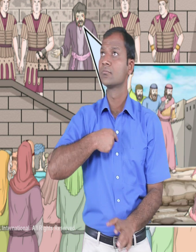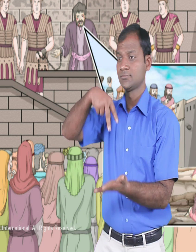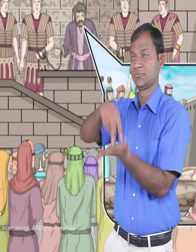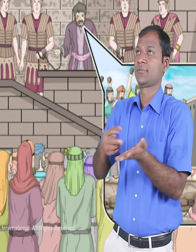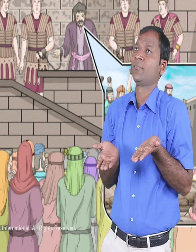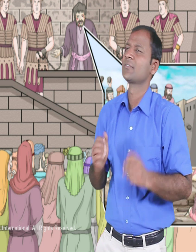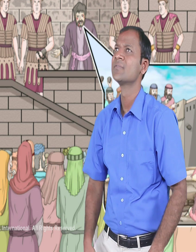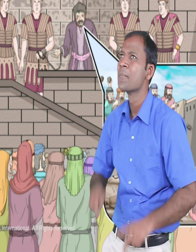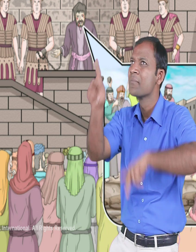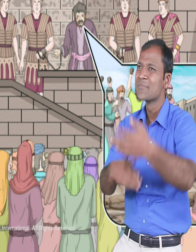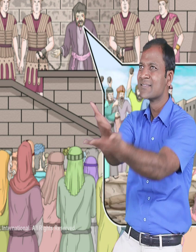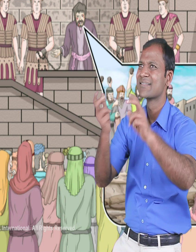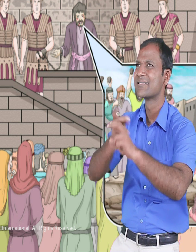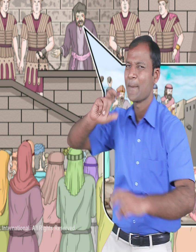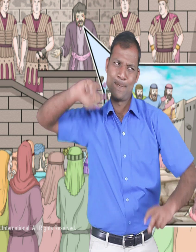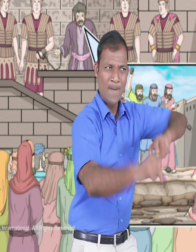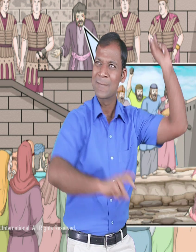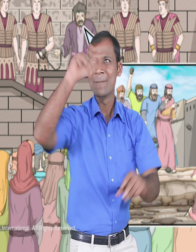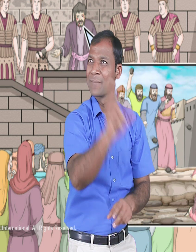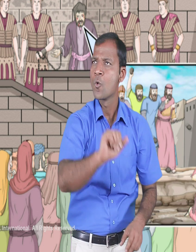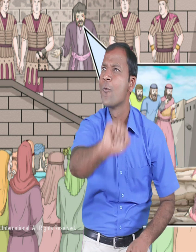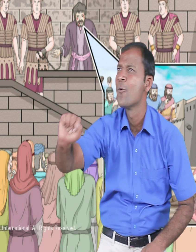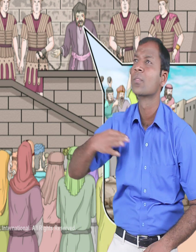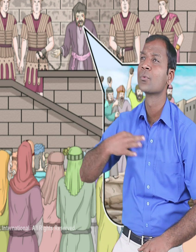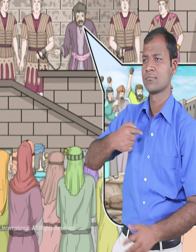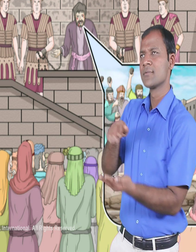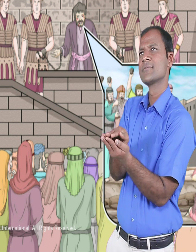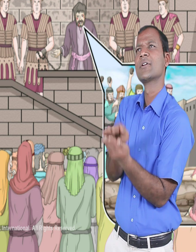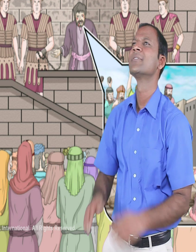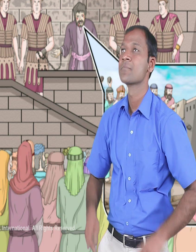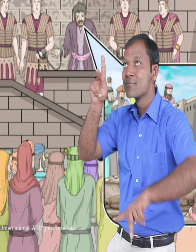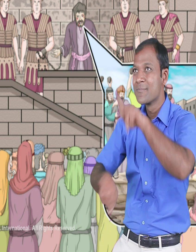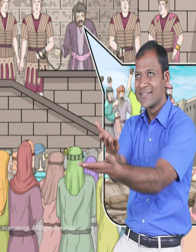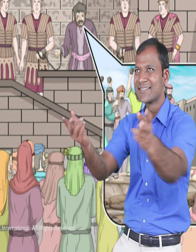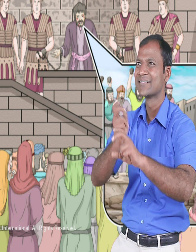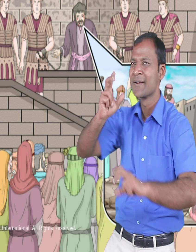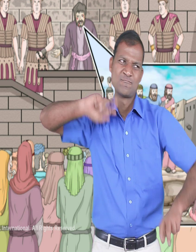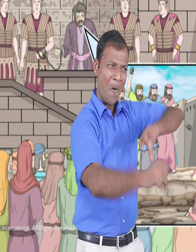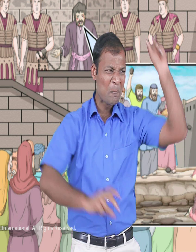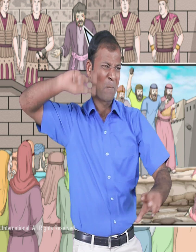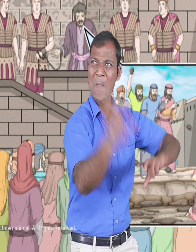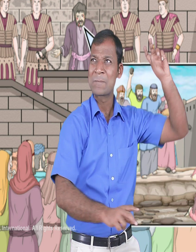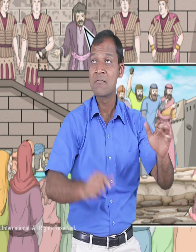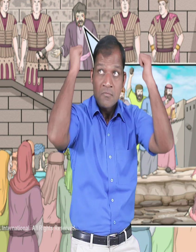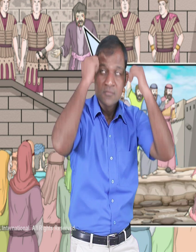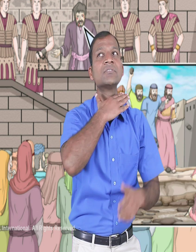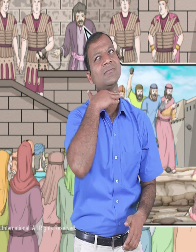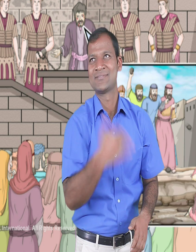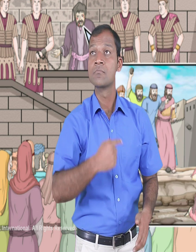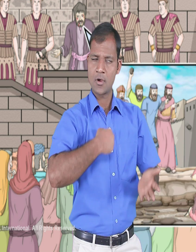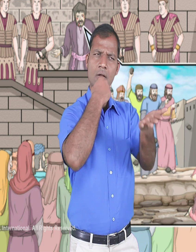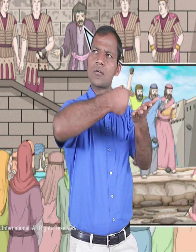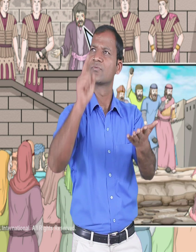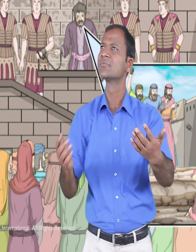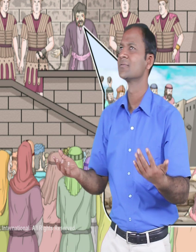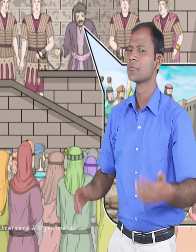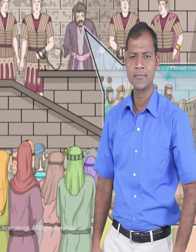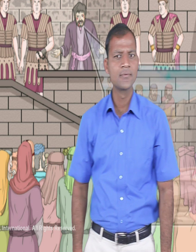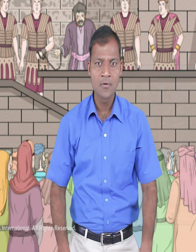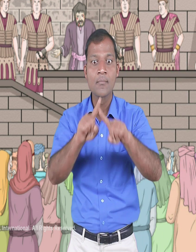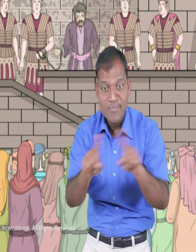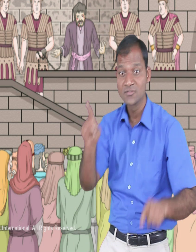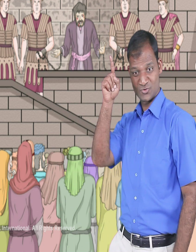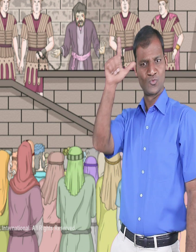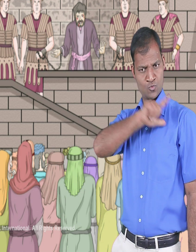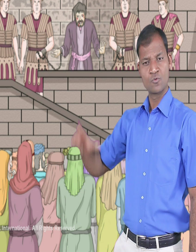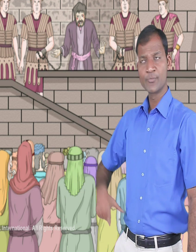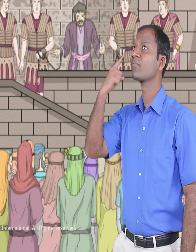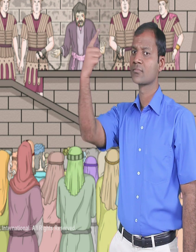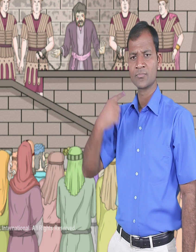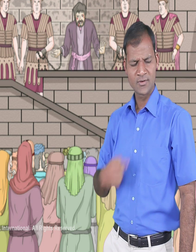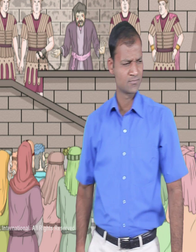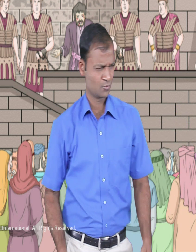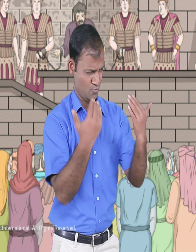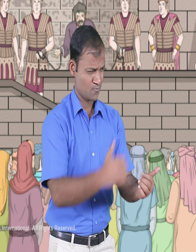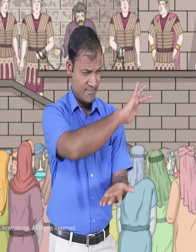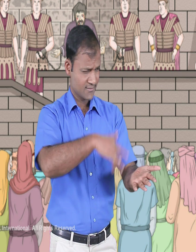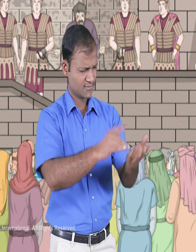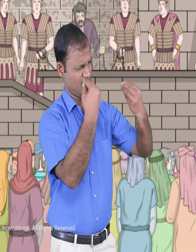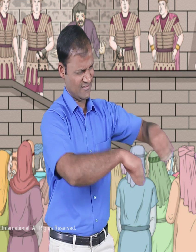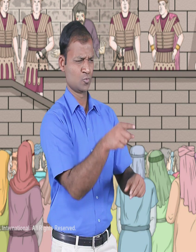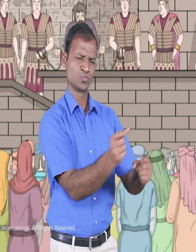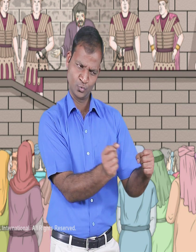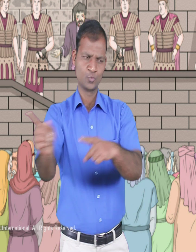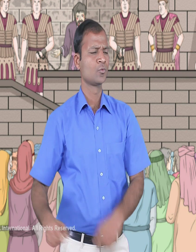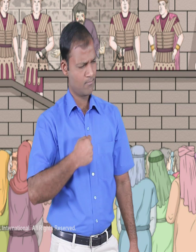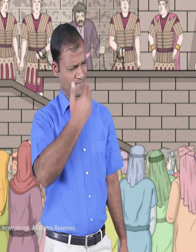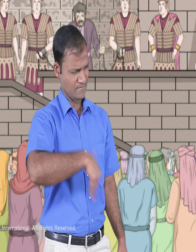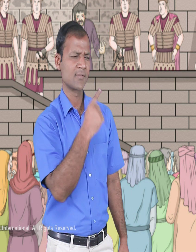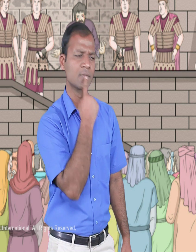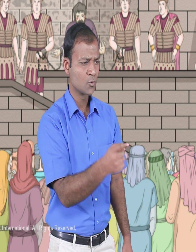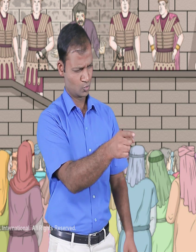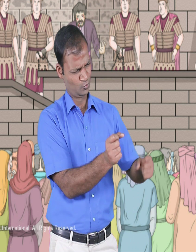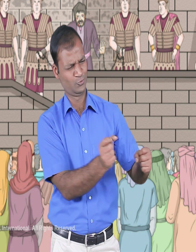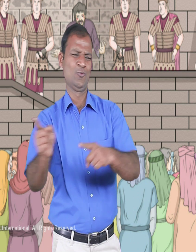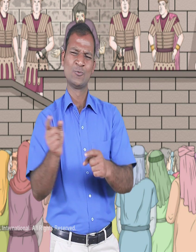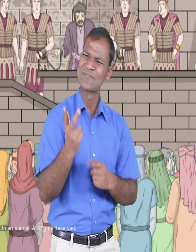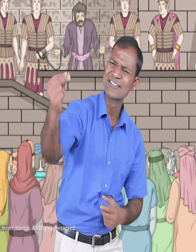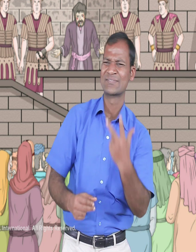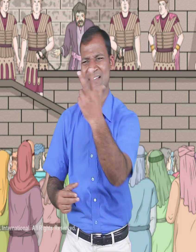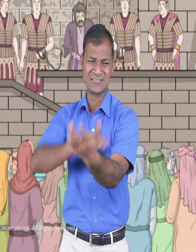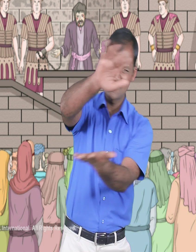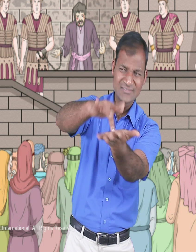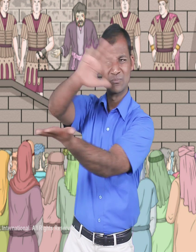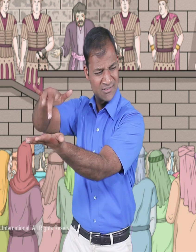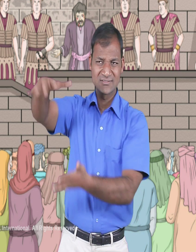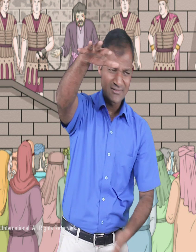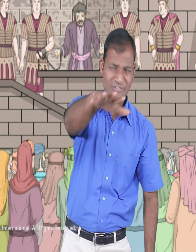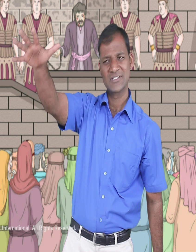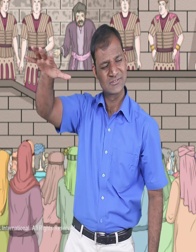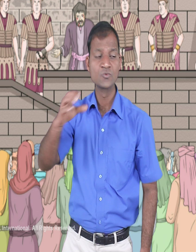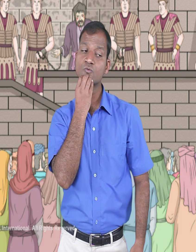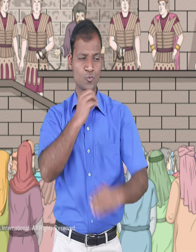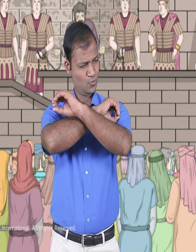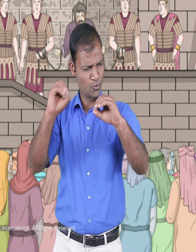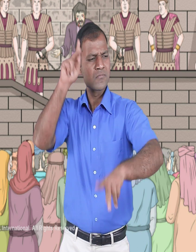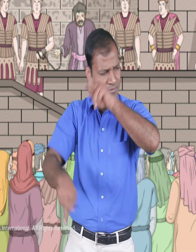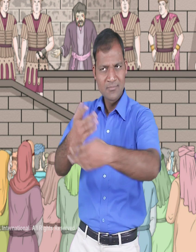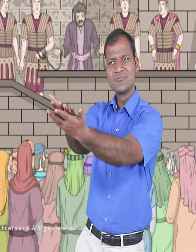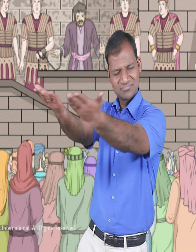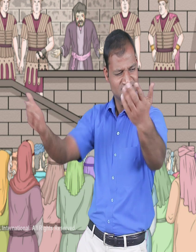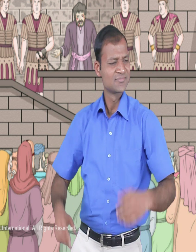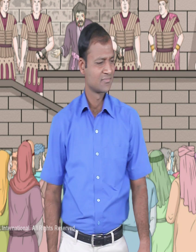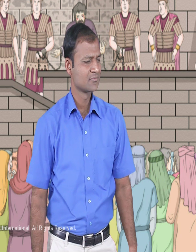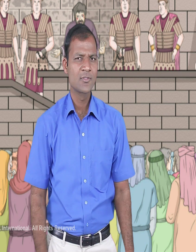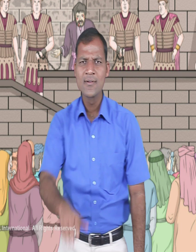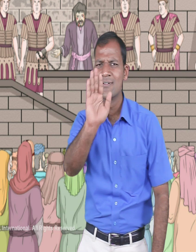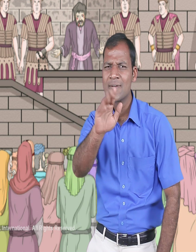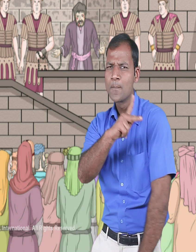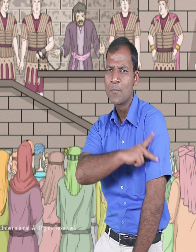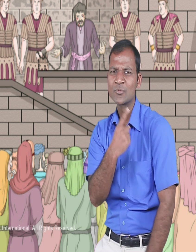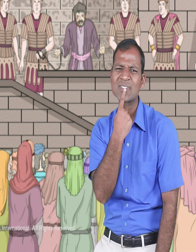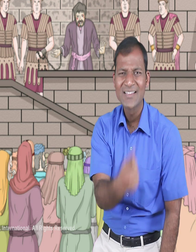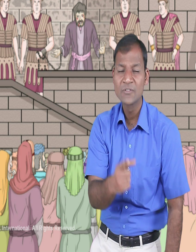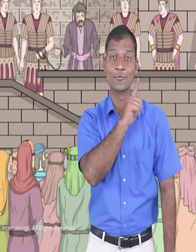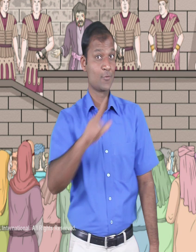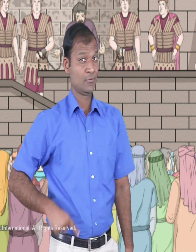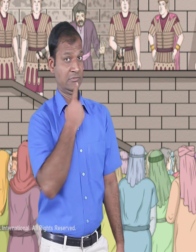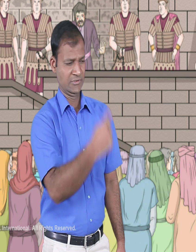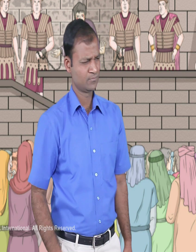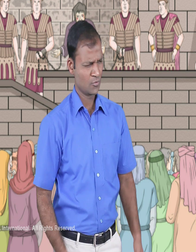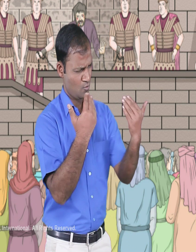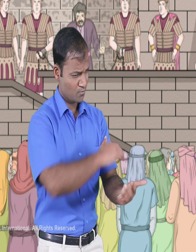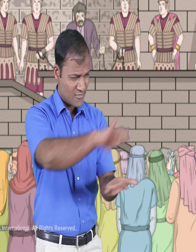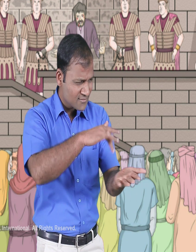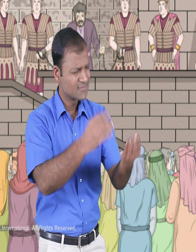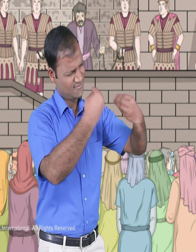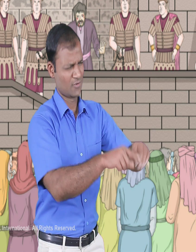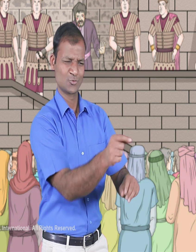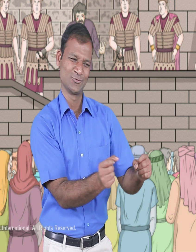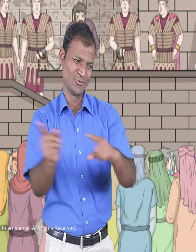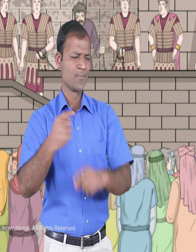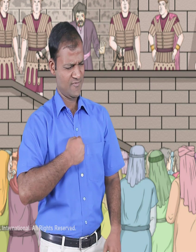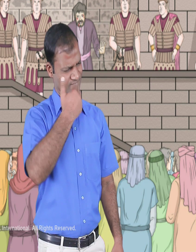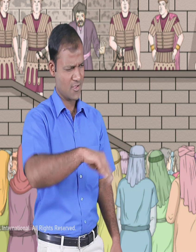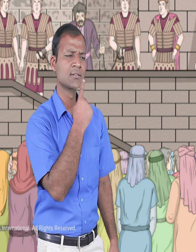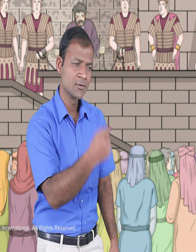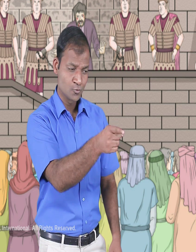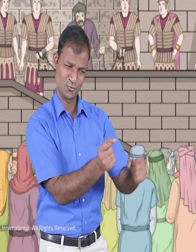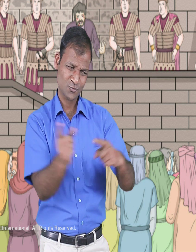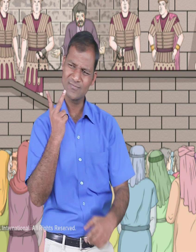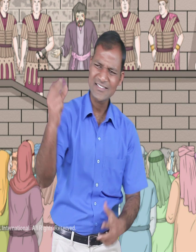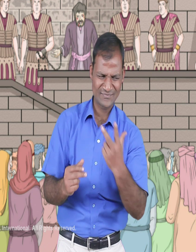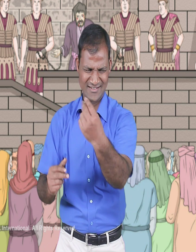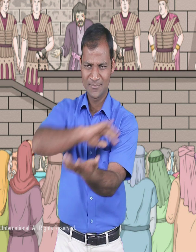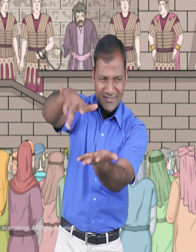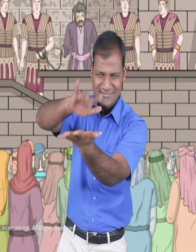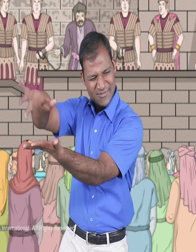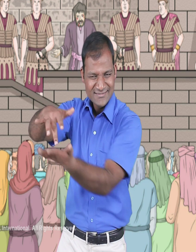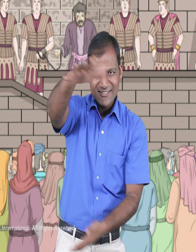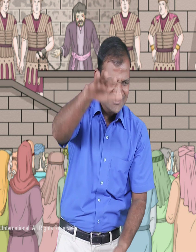And when the blood of Your witness Stephen was shed, I stood there giving my approval and watching over the garments of those who killed him.’ Then He said to me, ‘Go!